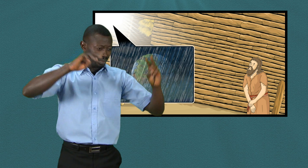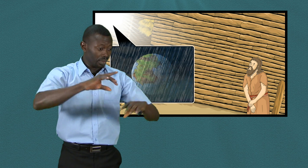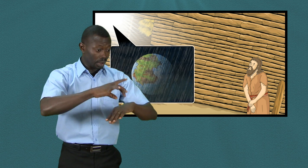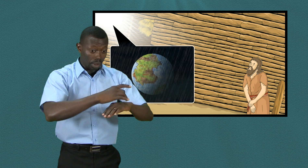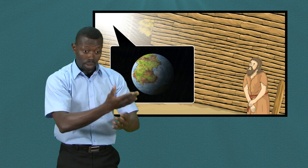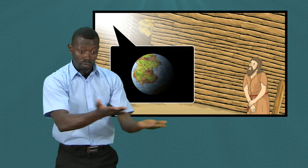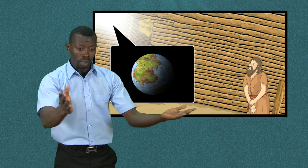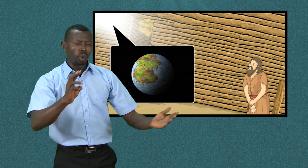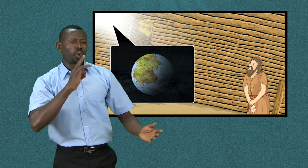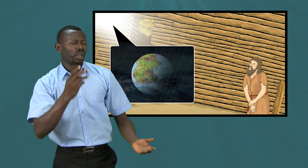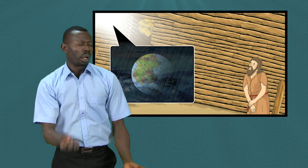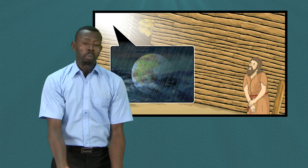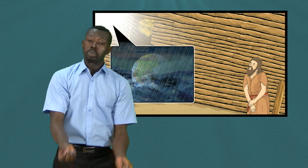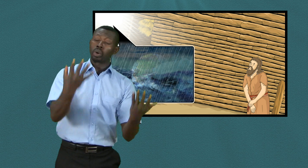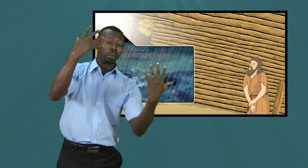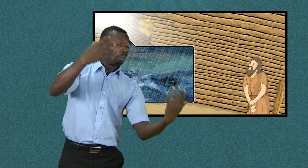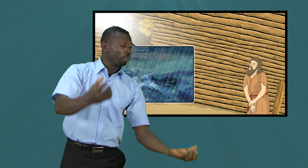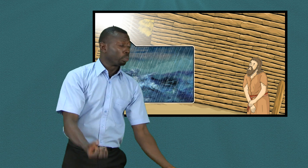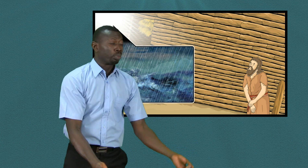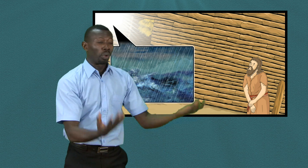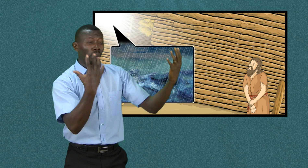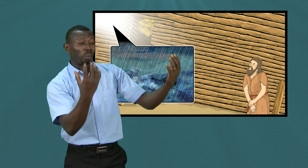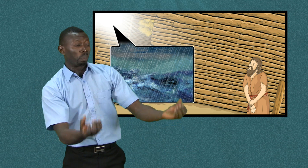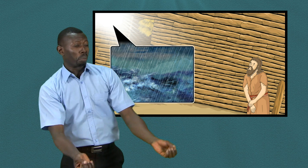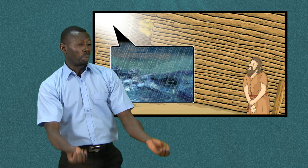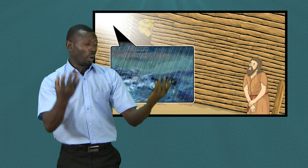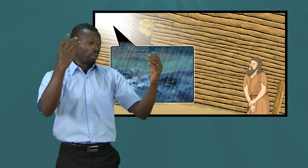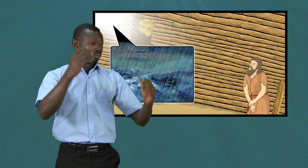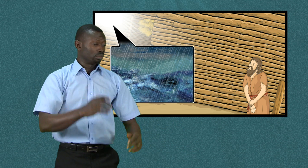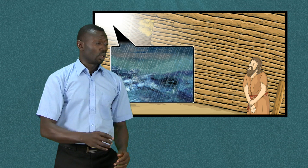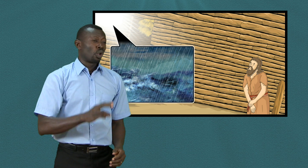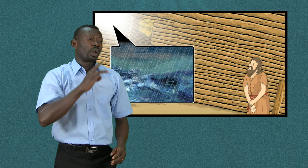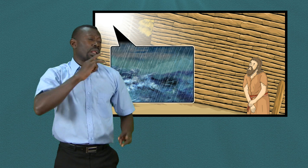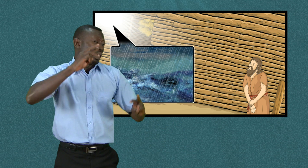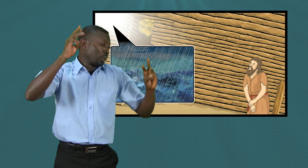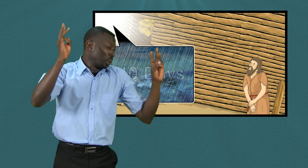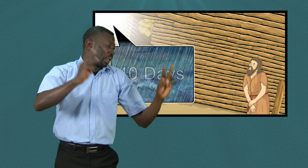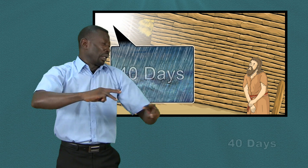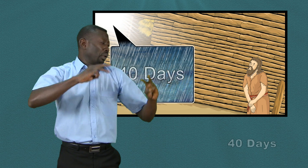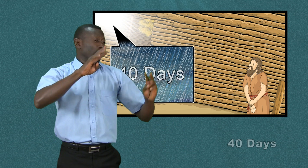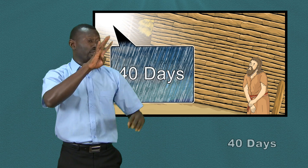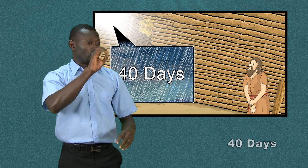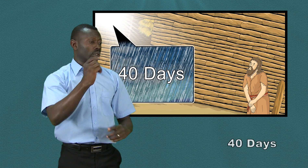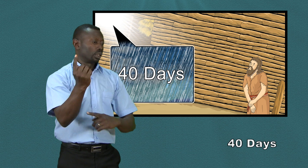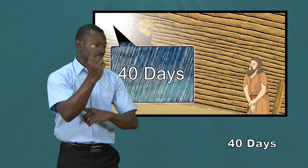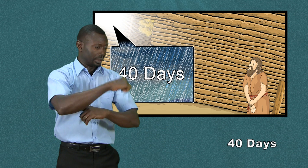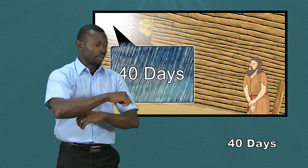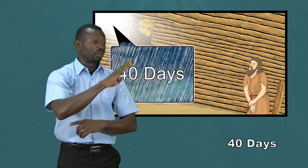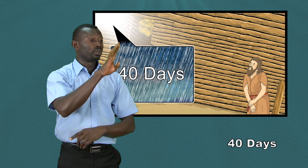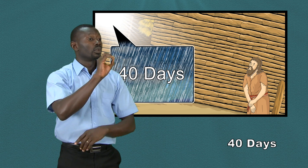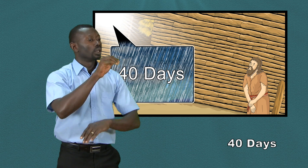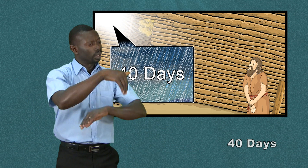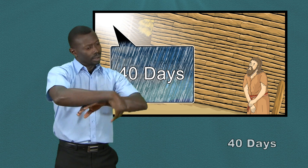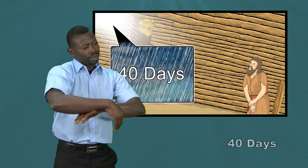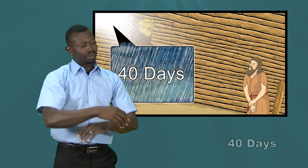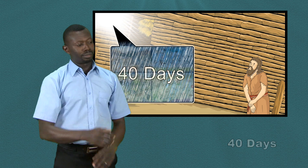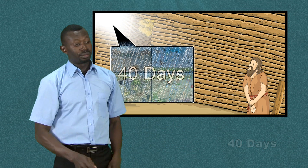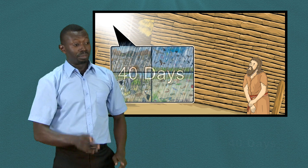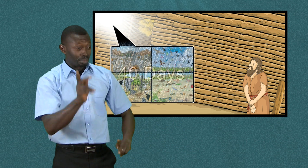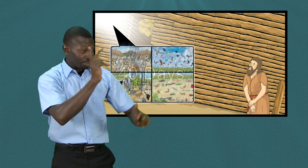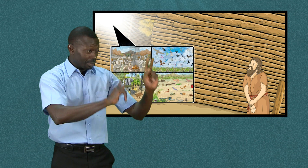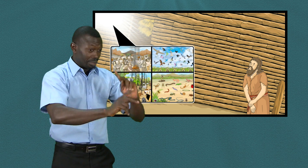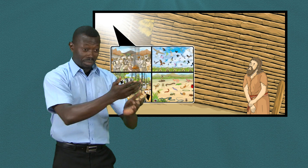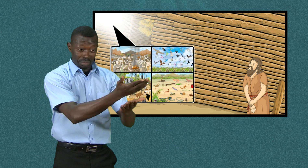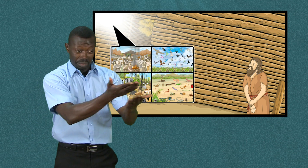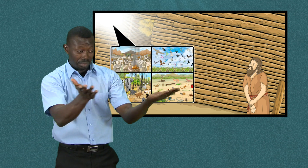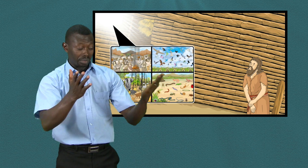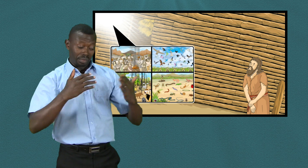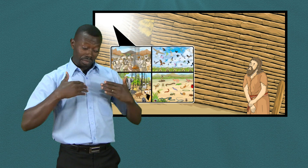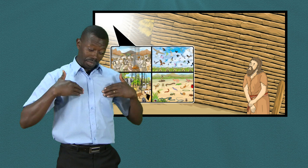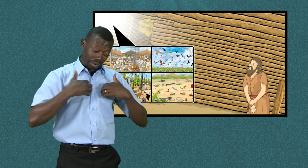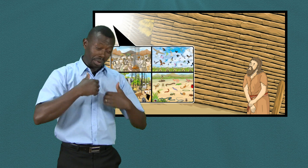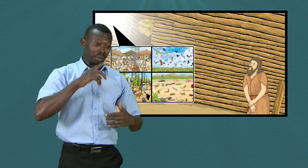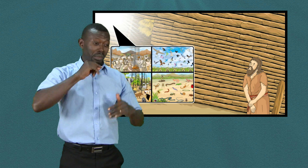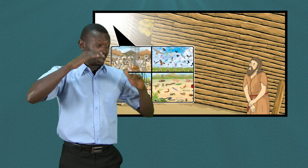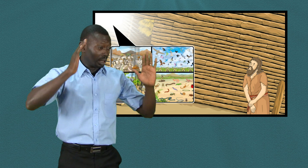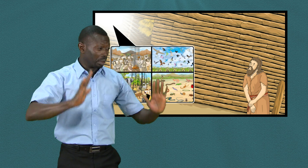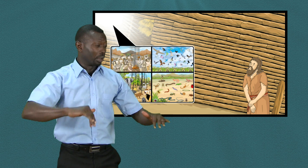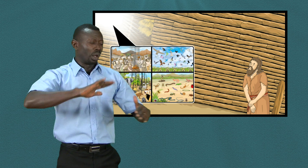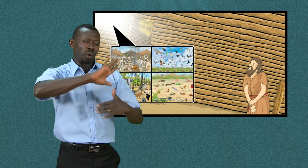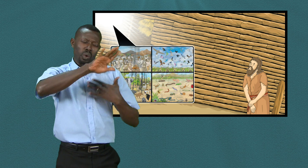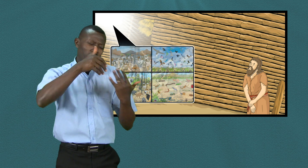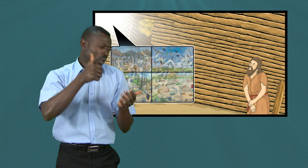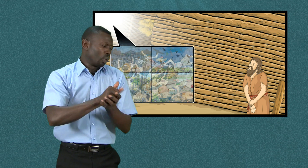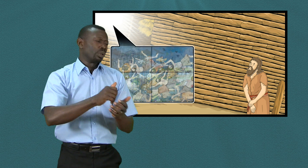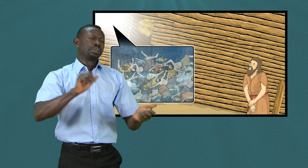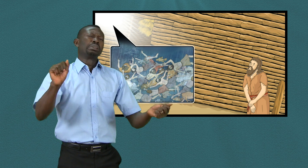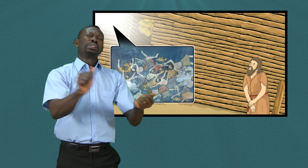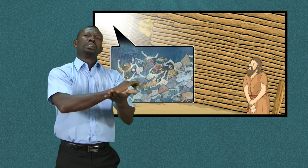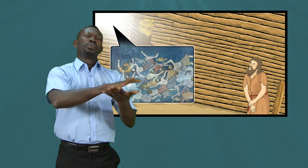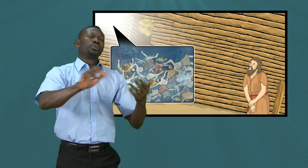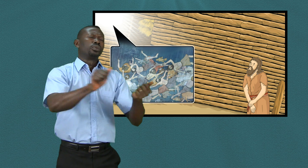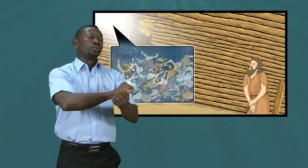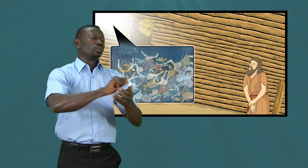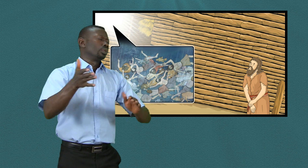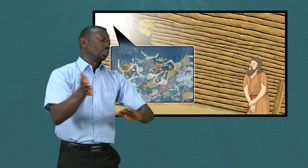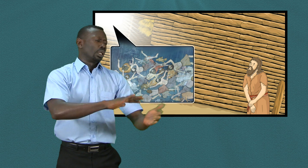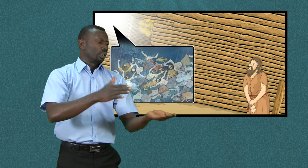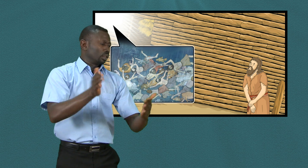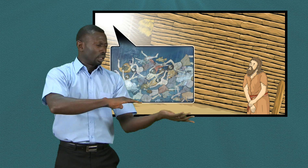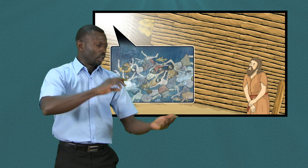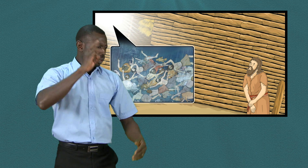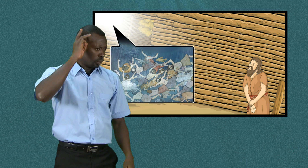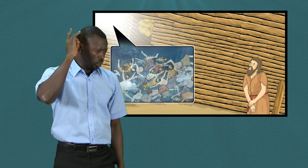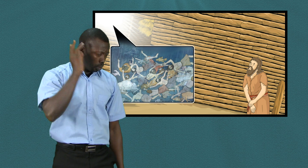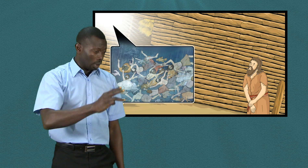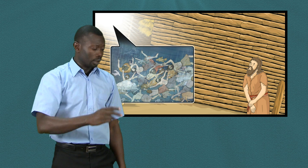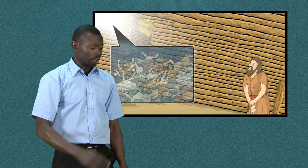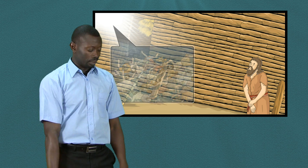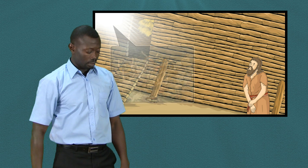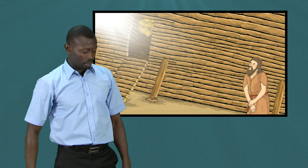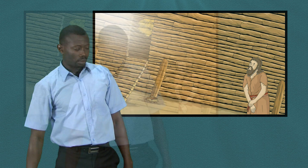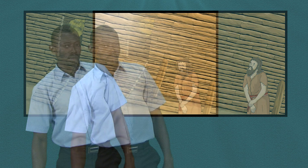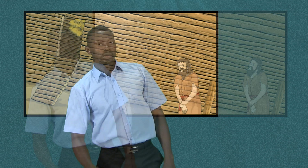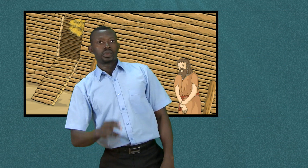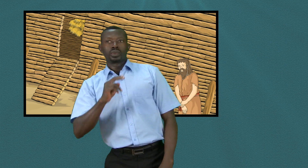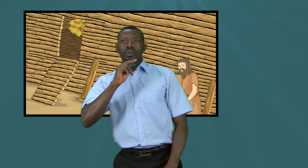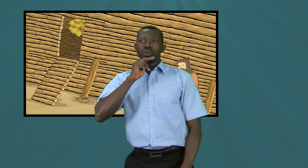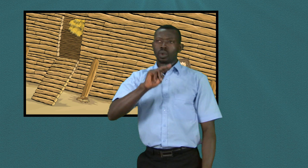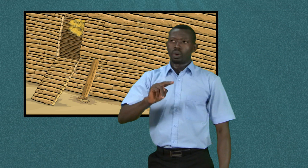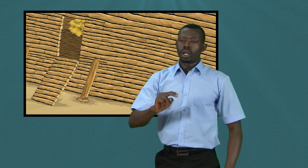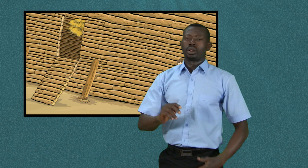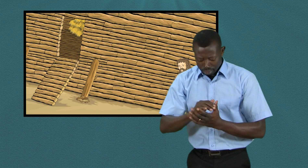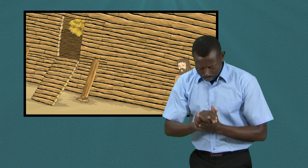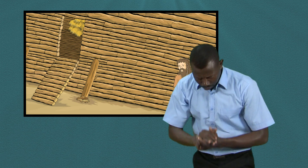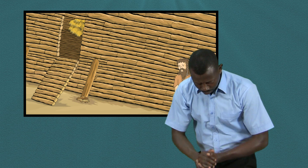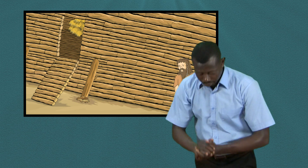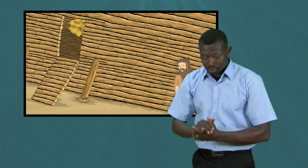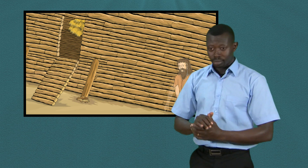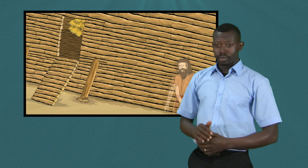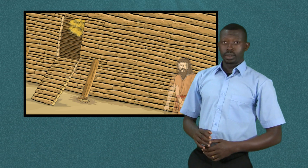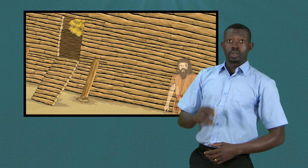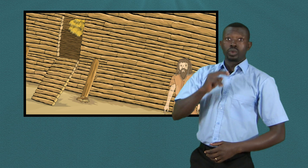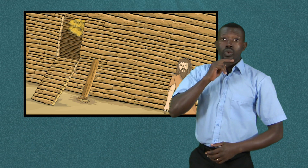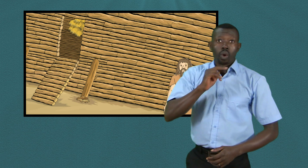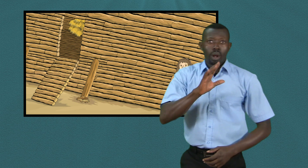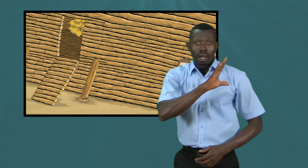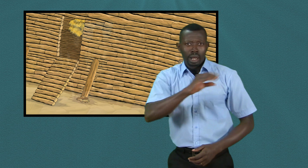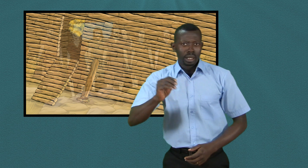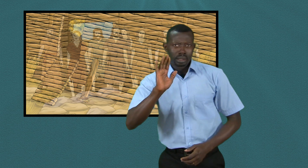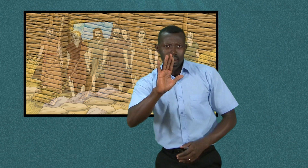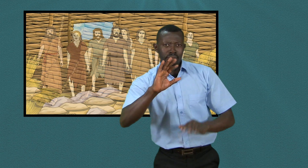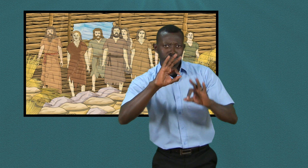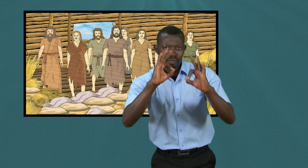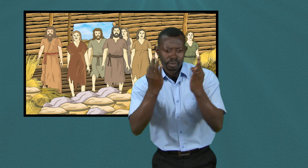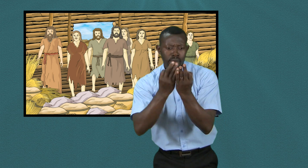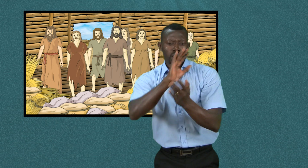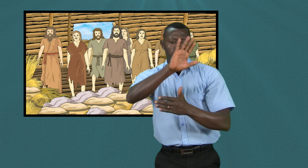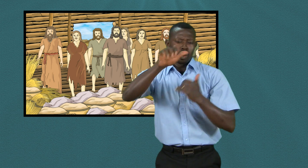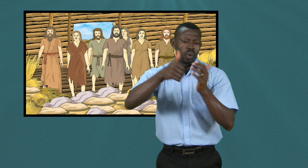And Noah did all that the LORD had commanded him. Now Noah was 600 years old when the floodwaters came upon the earth.